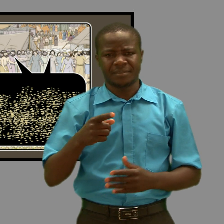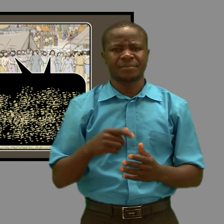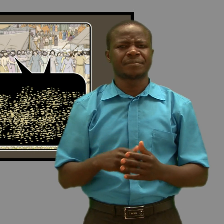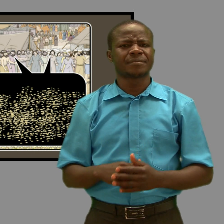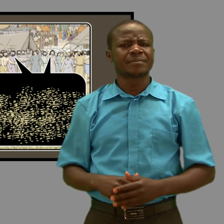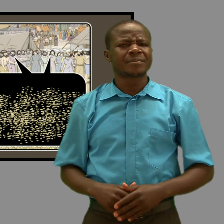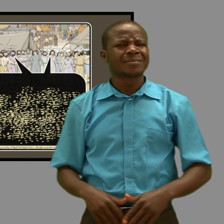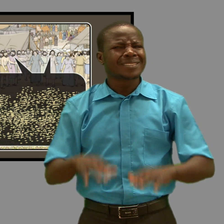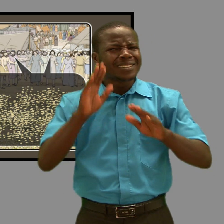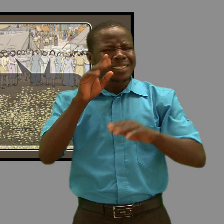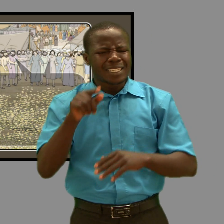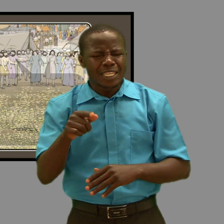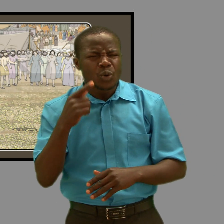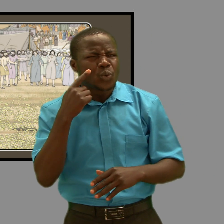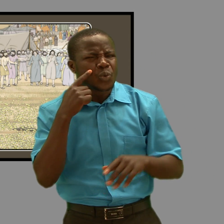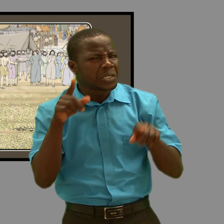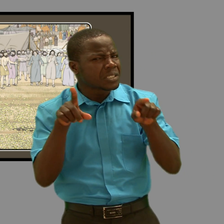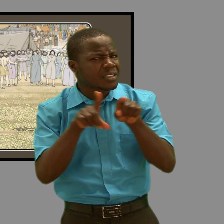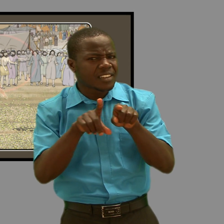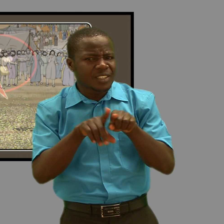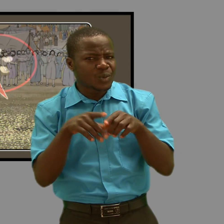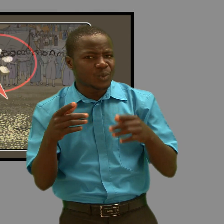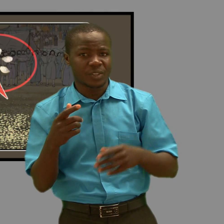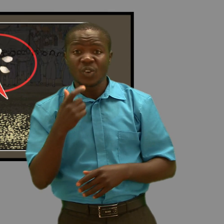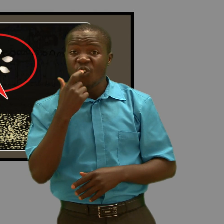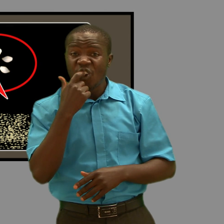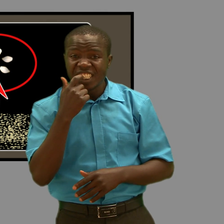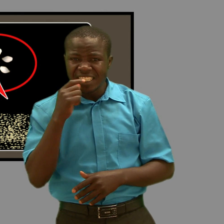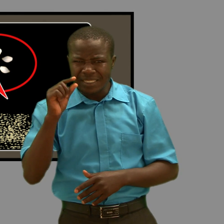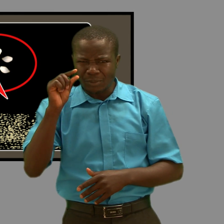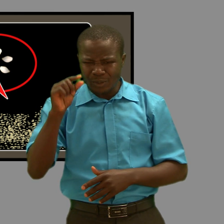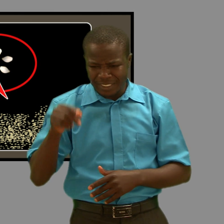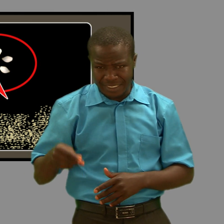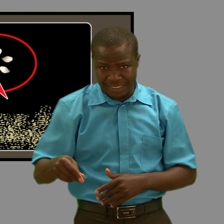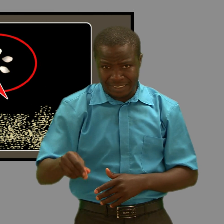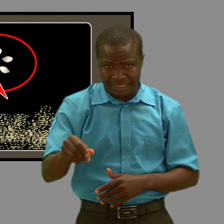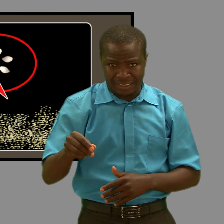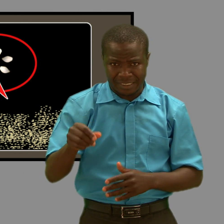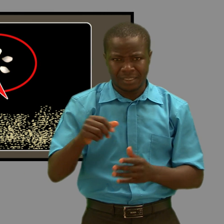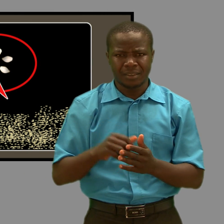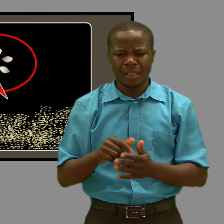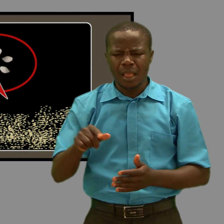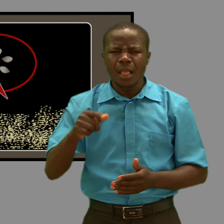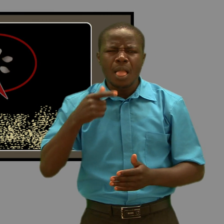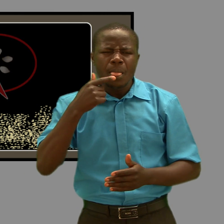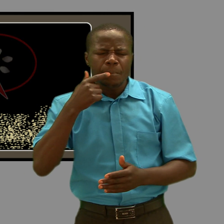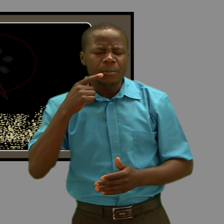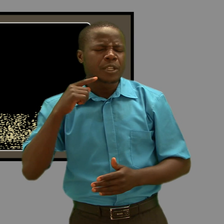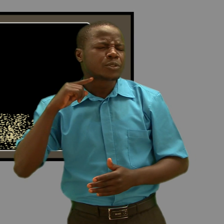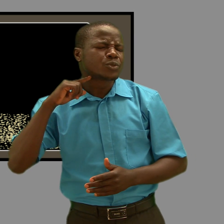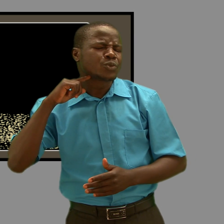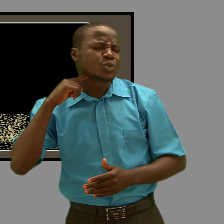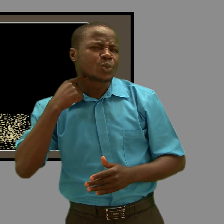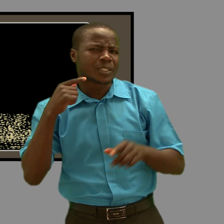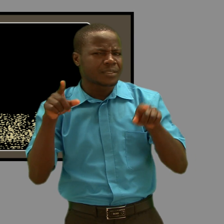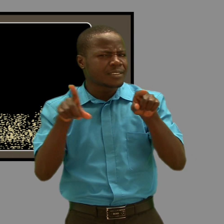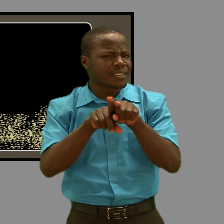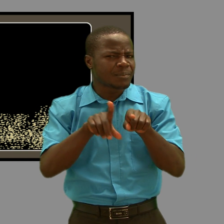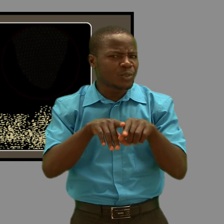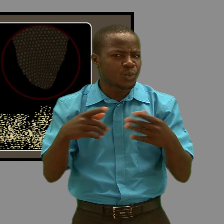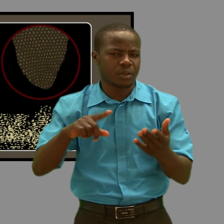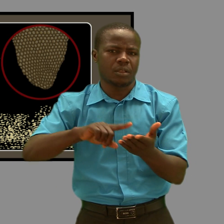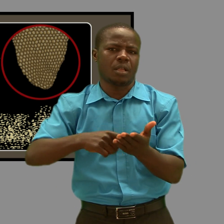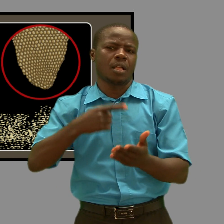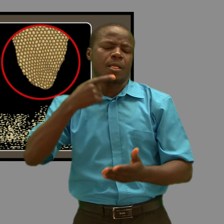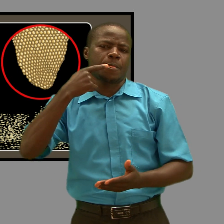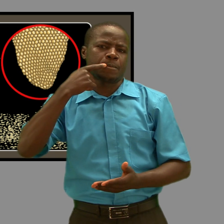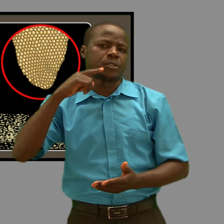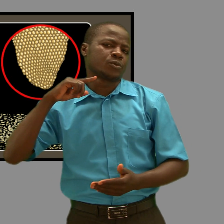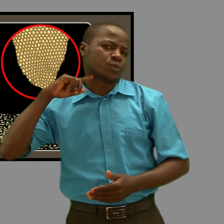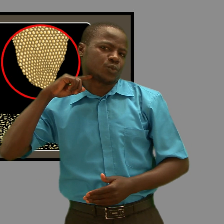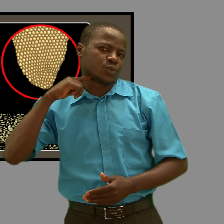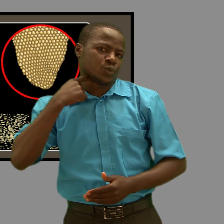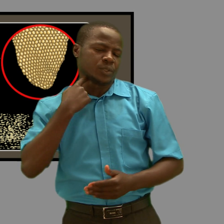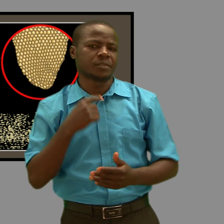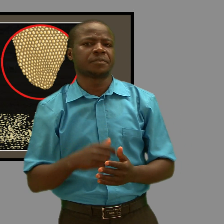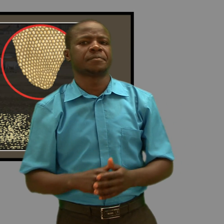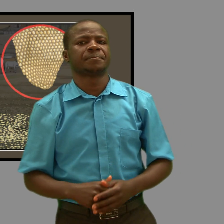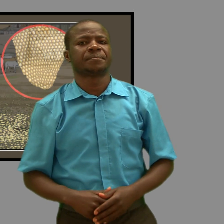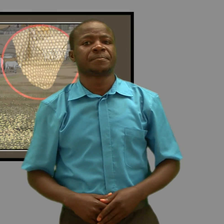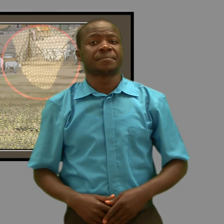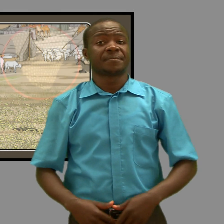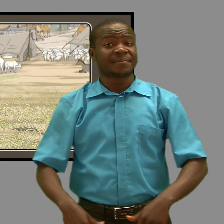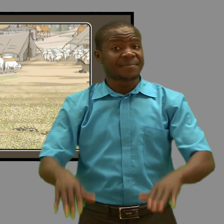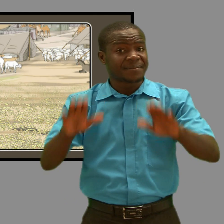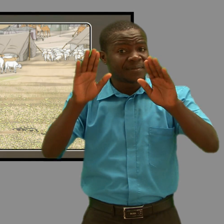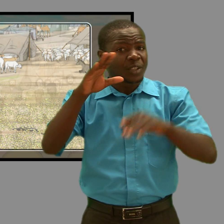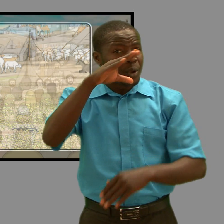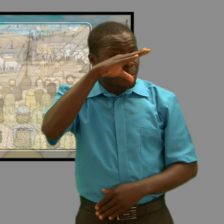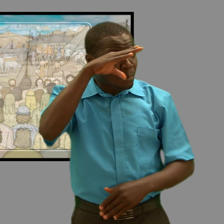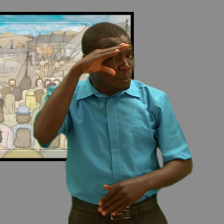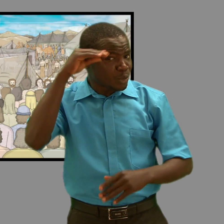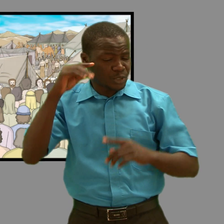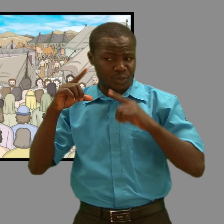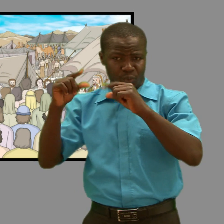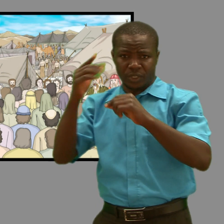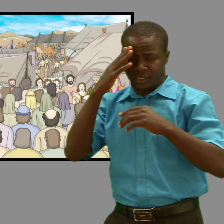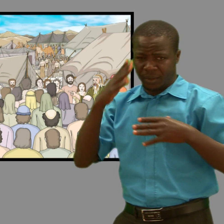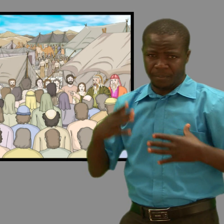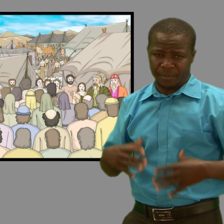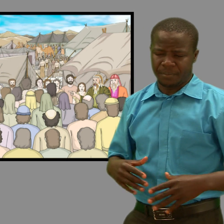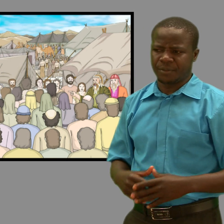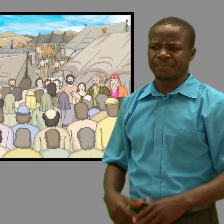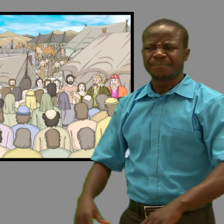It was white like coriander seed and tasted like wafers made with honey.